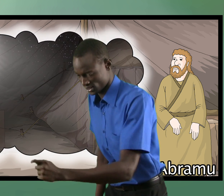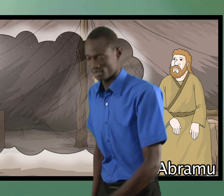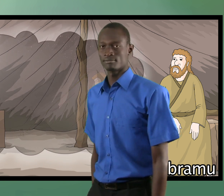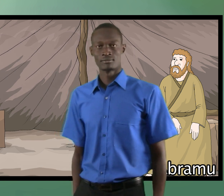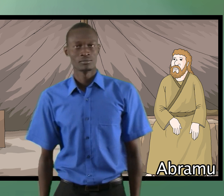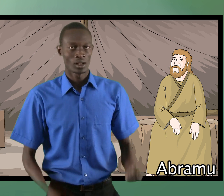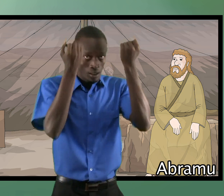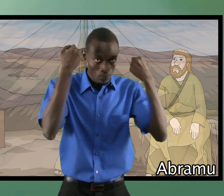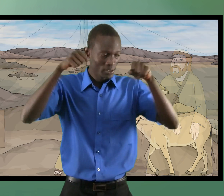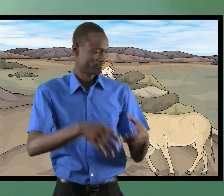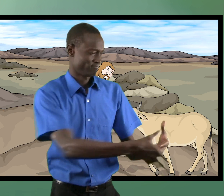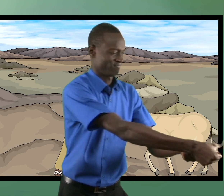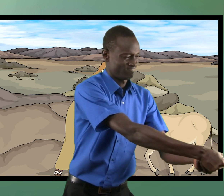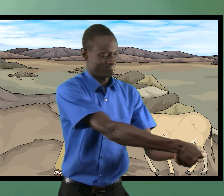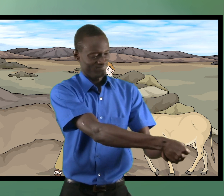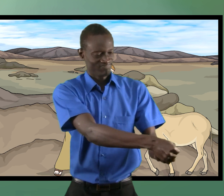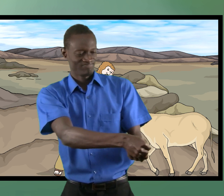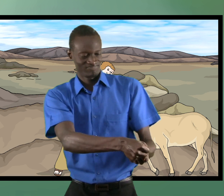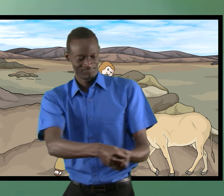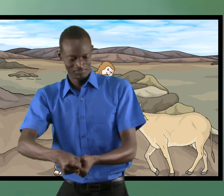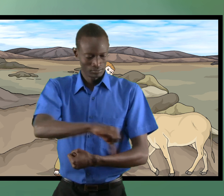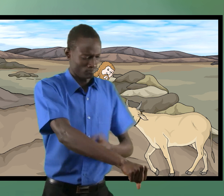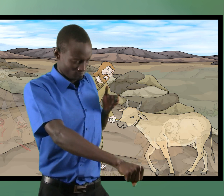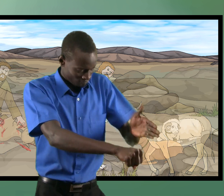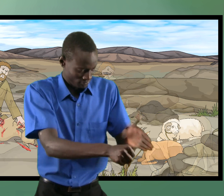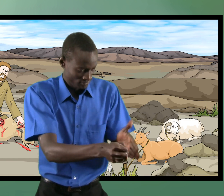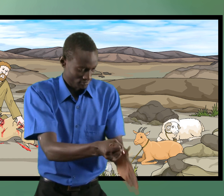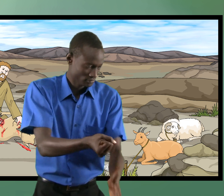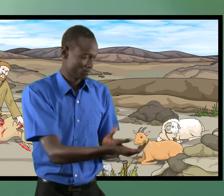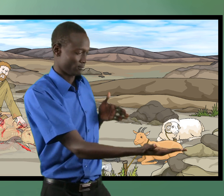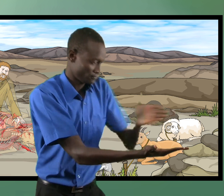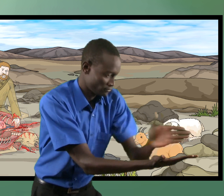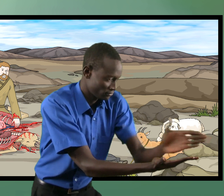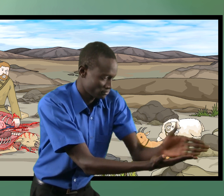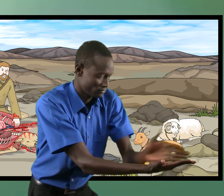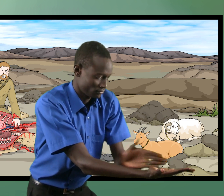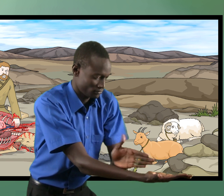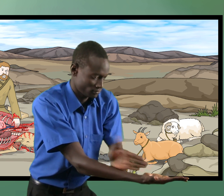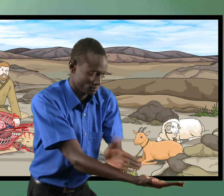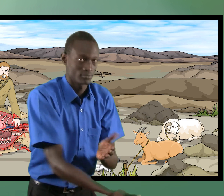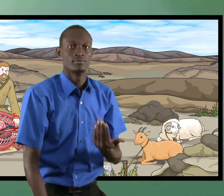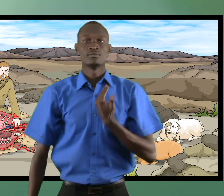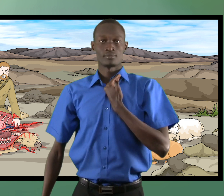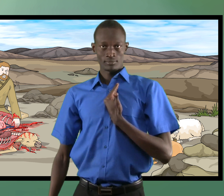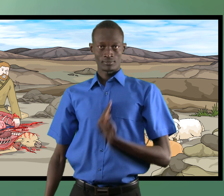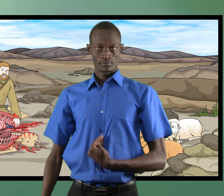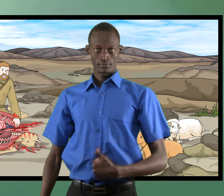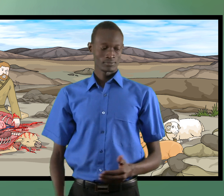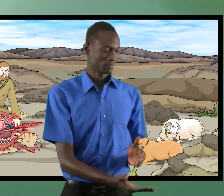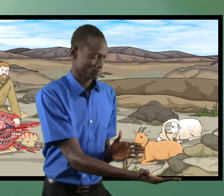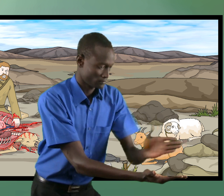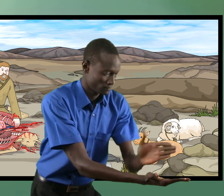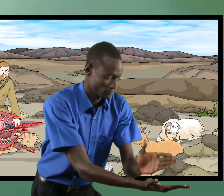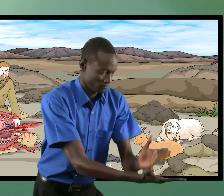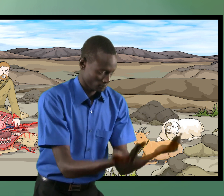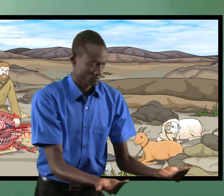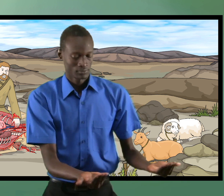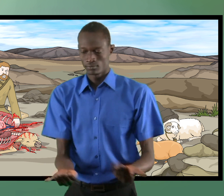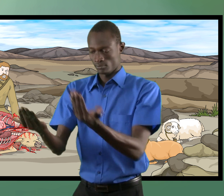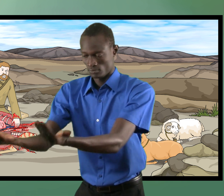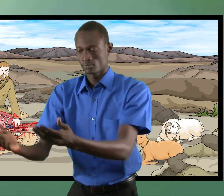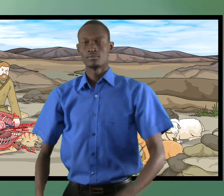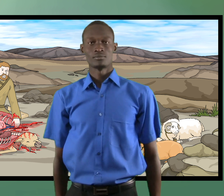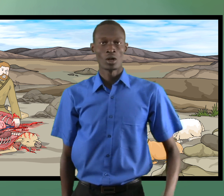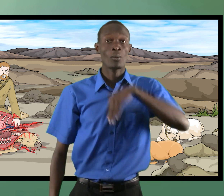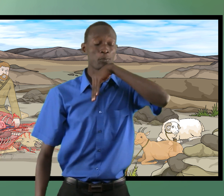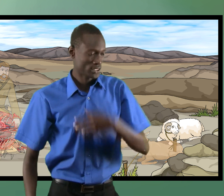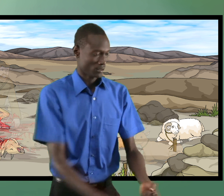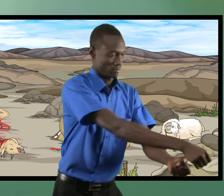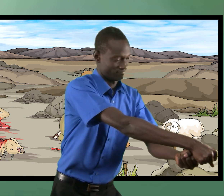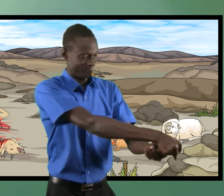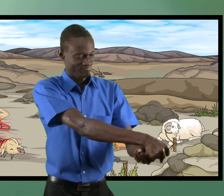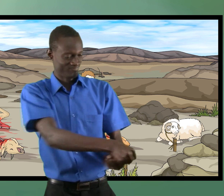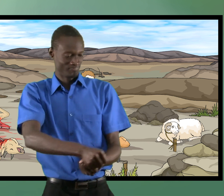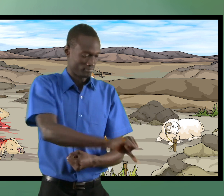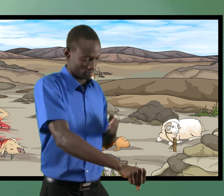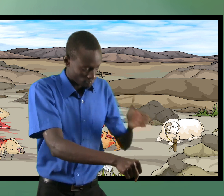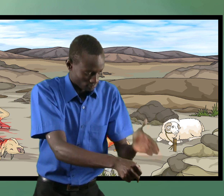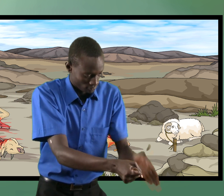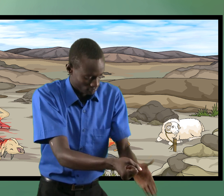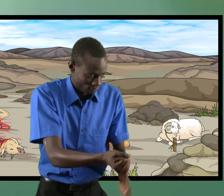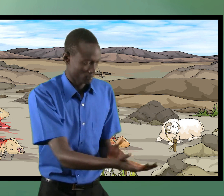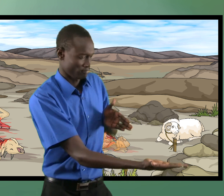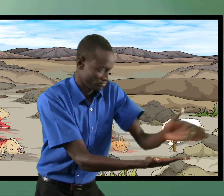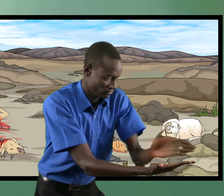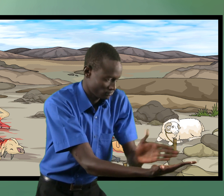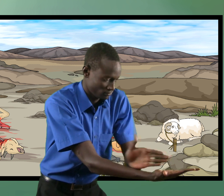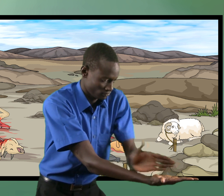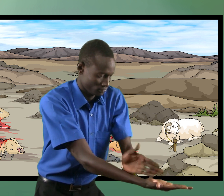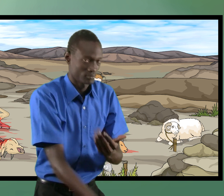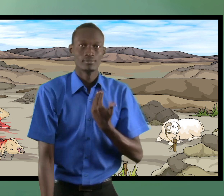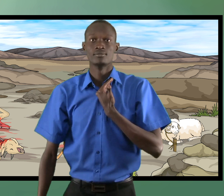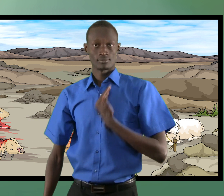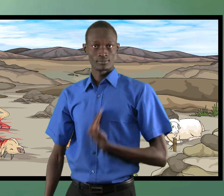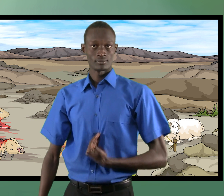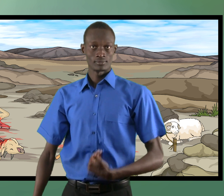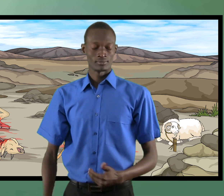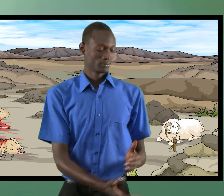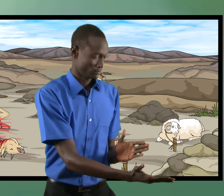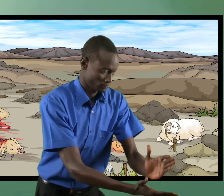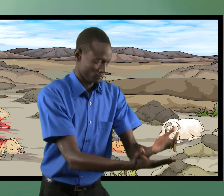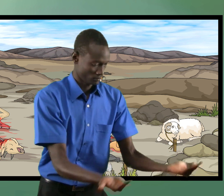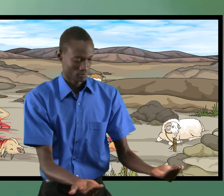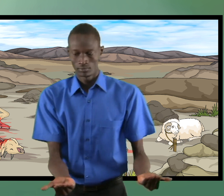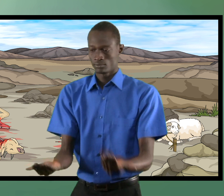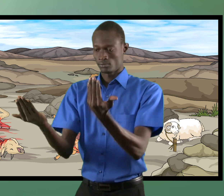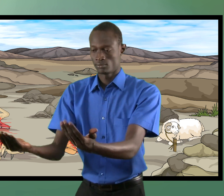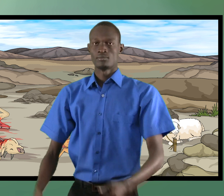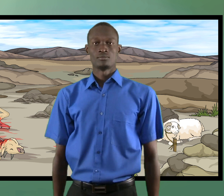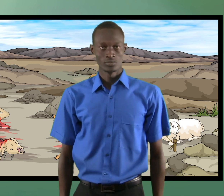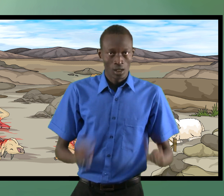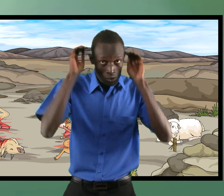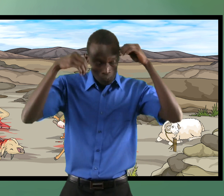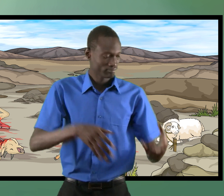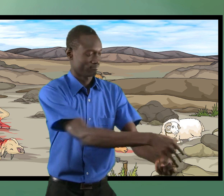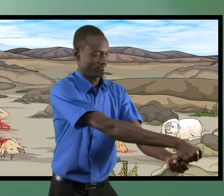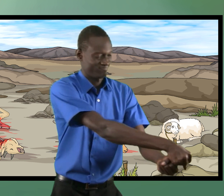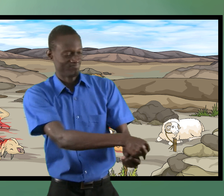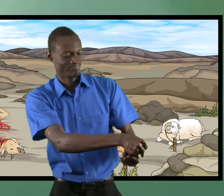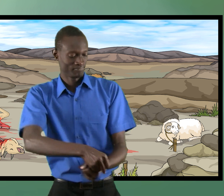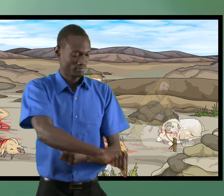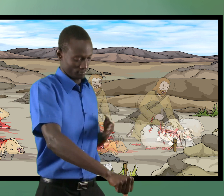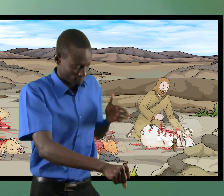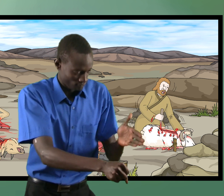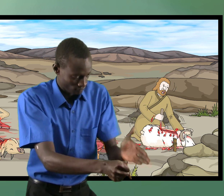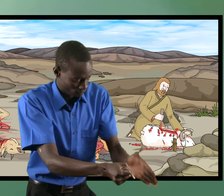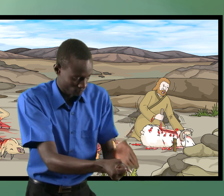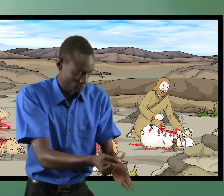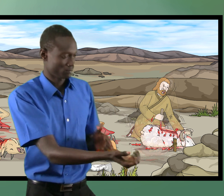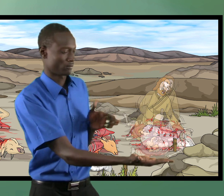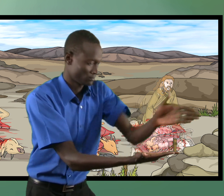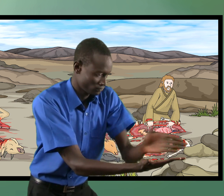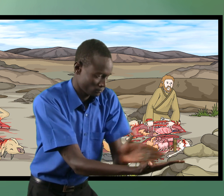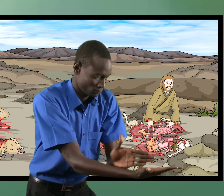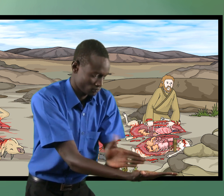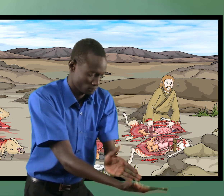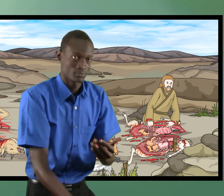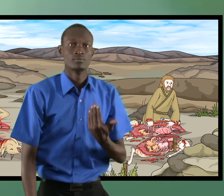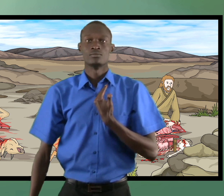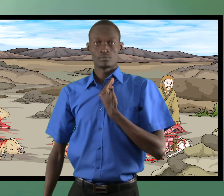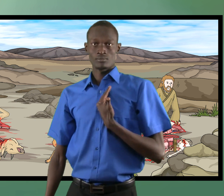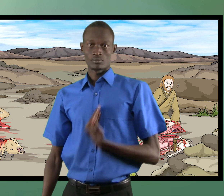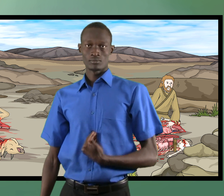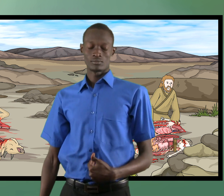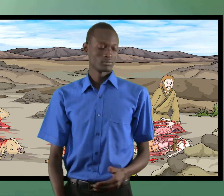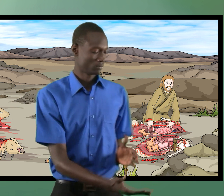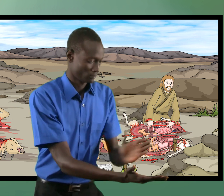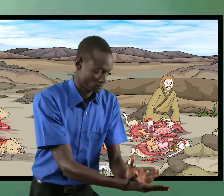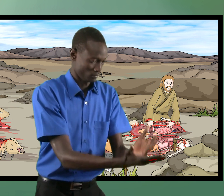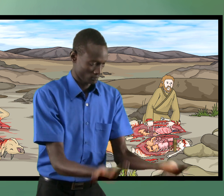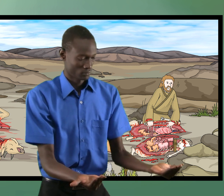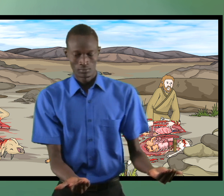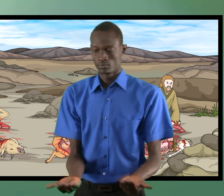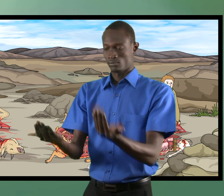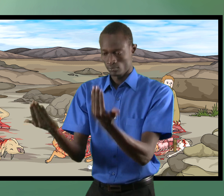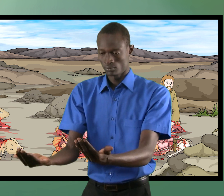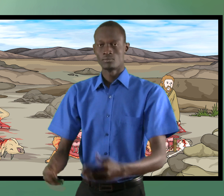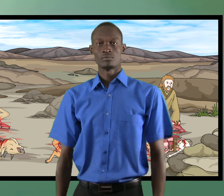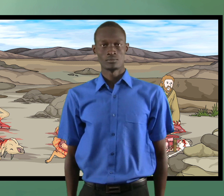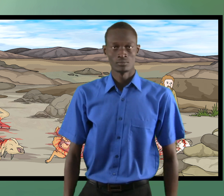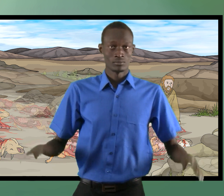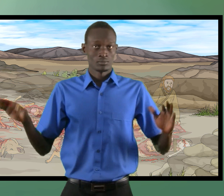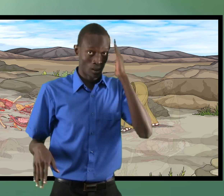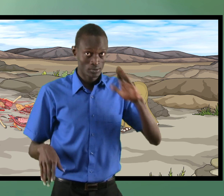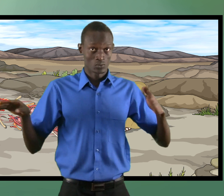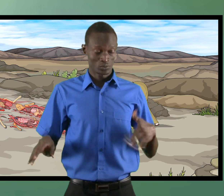So Abram brought all these to Him, split each of them down the middle, and laid the halves opposite each other.